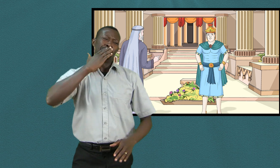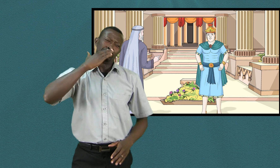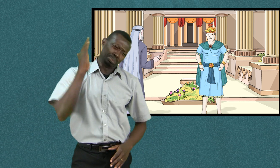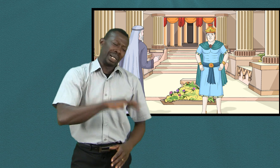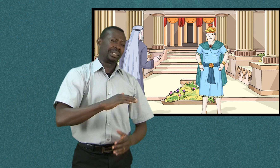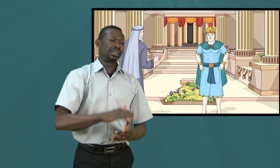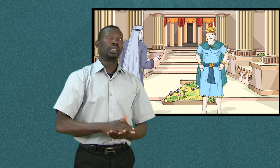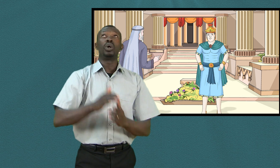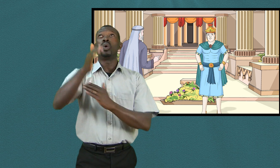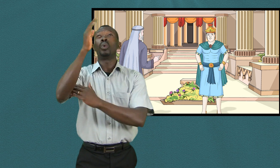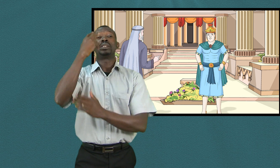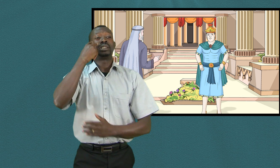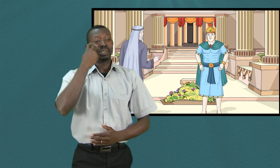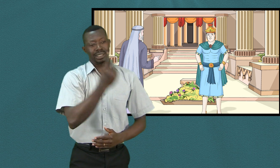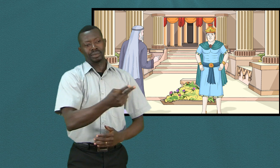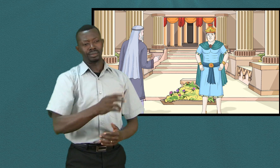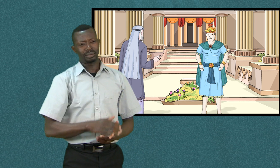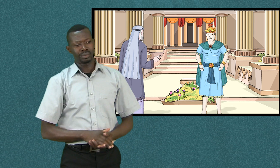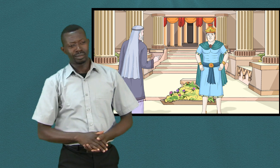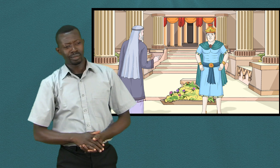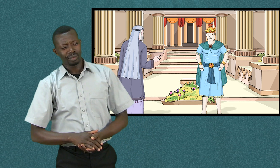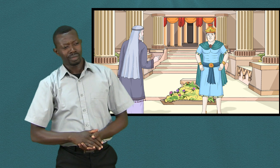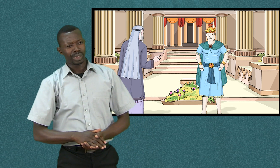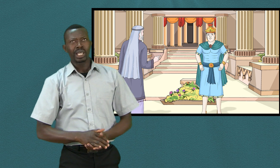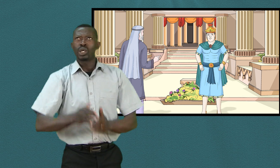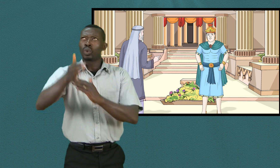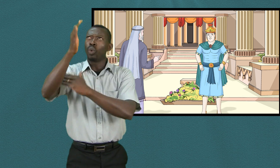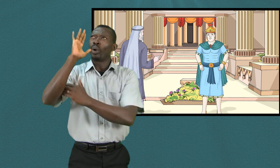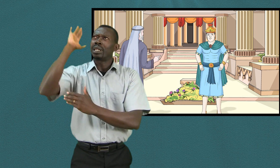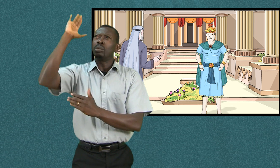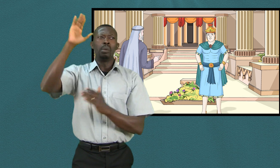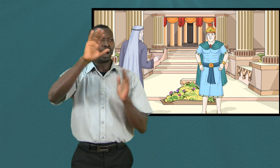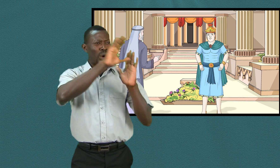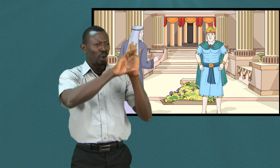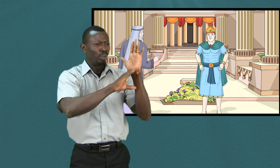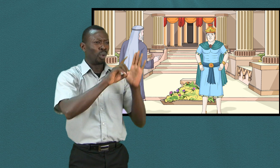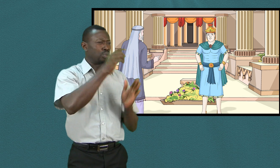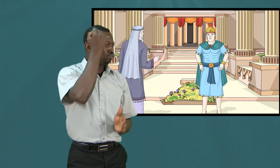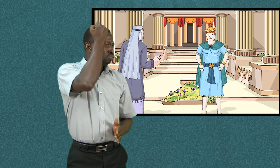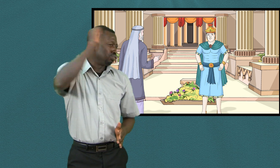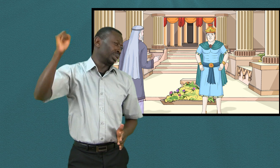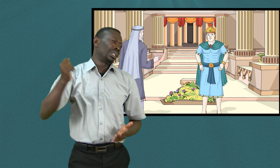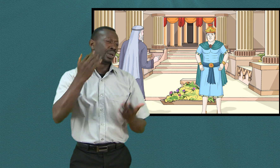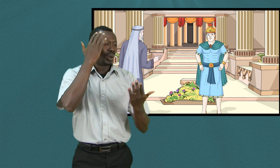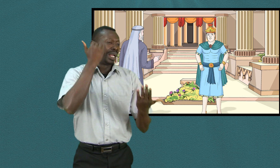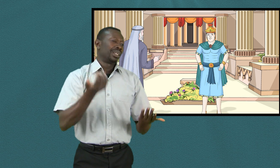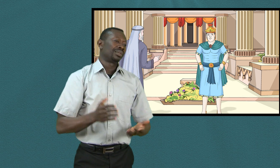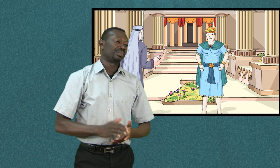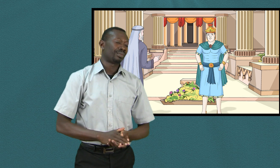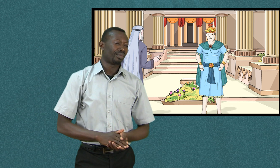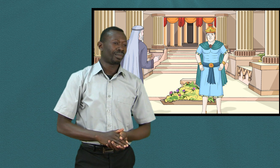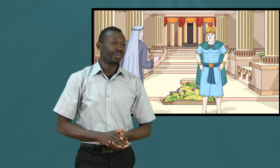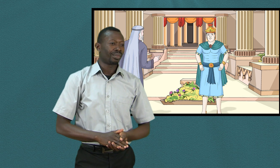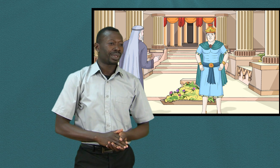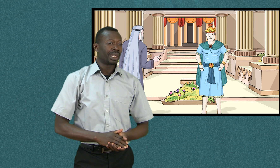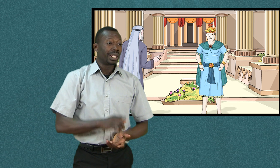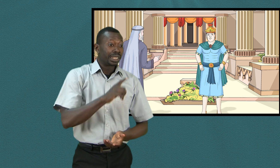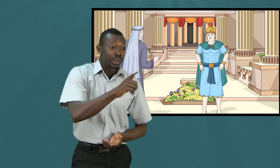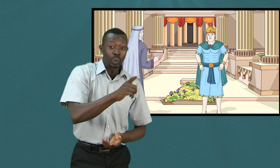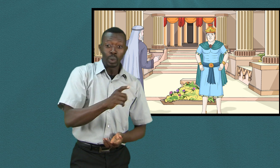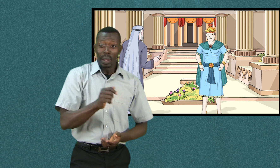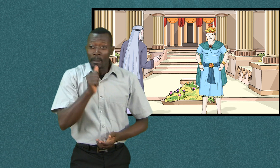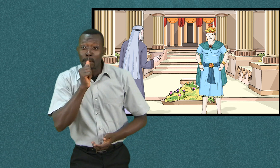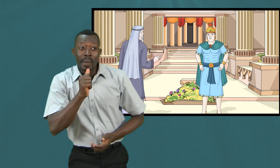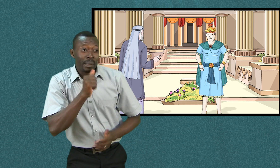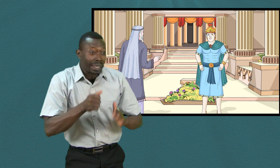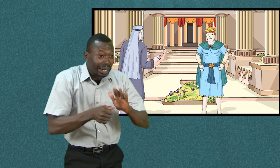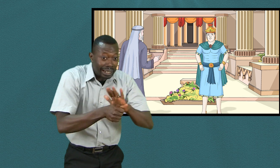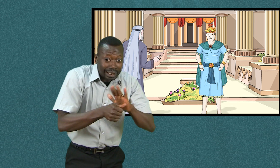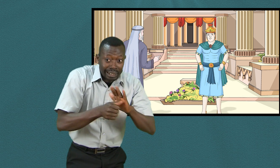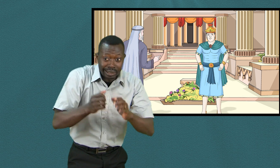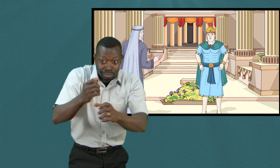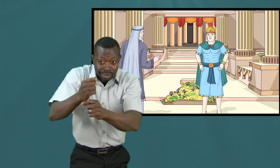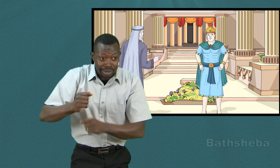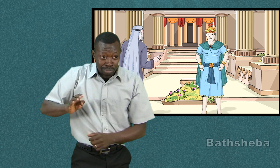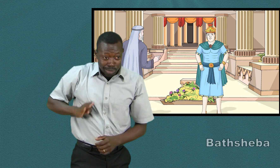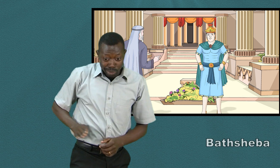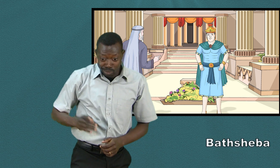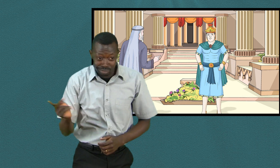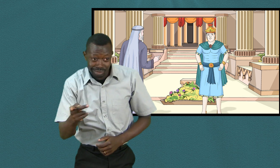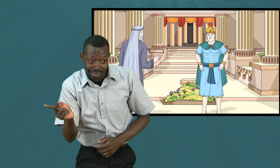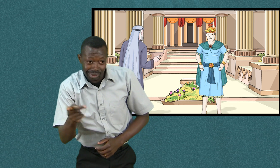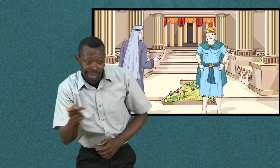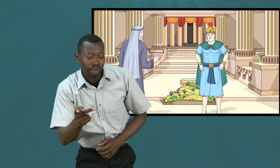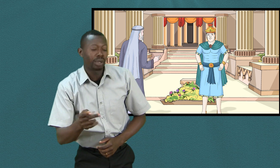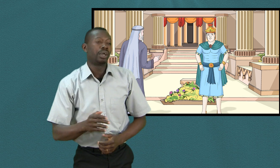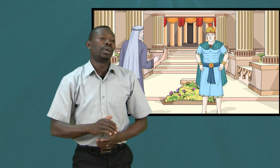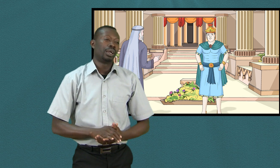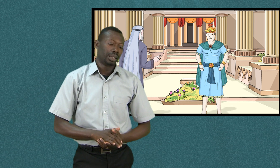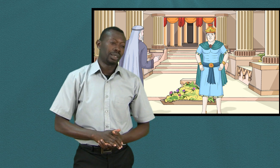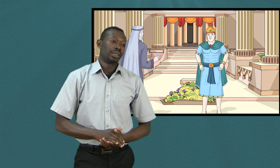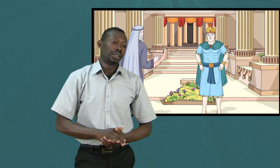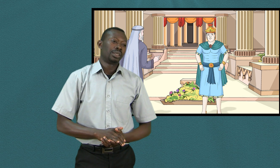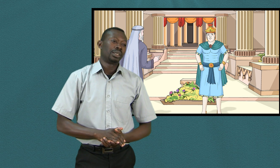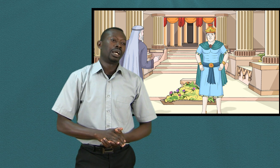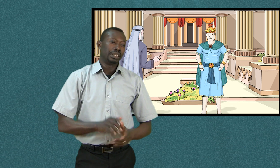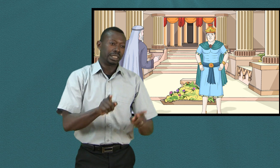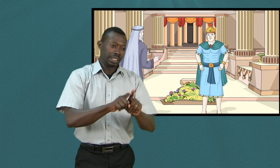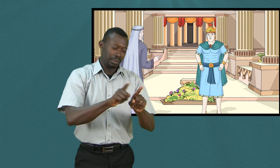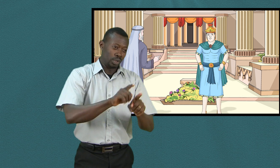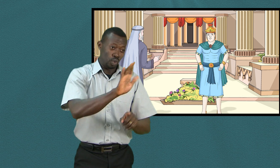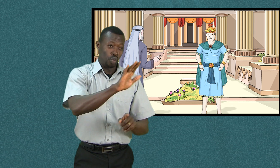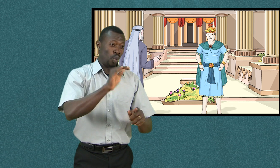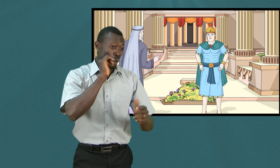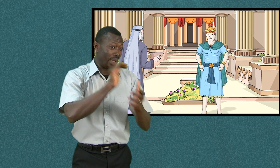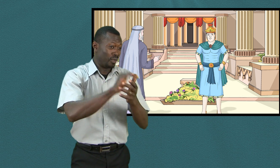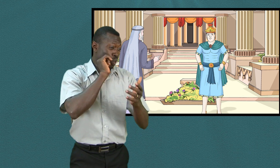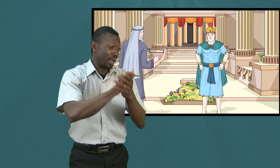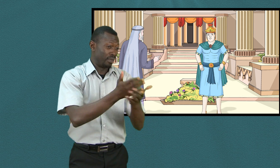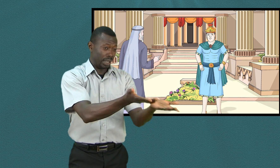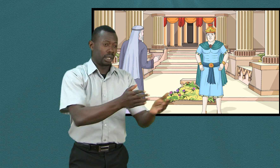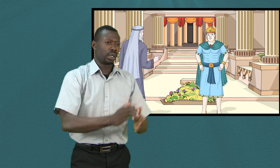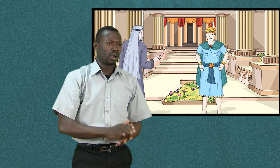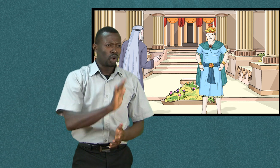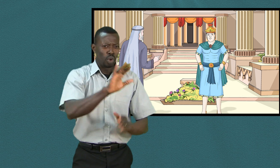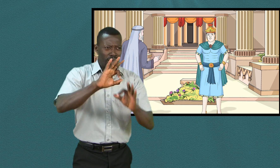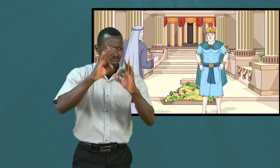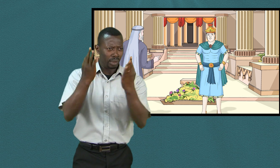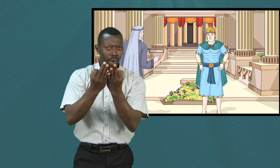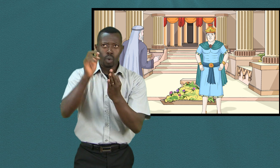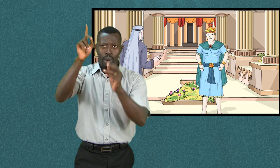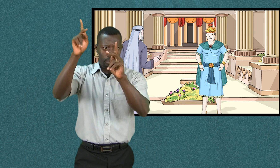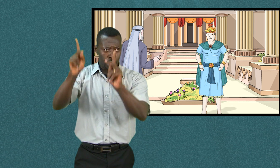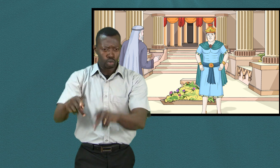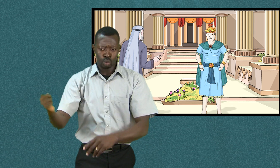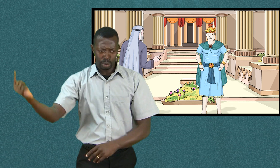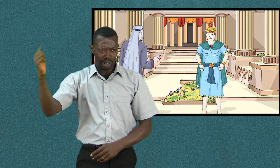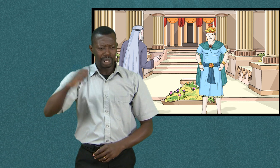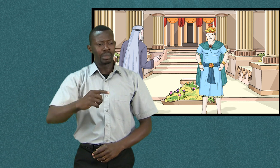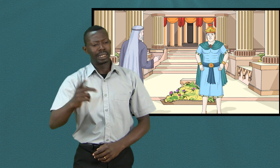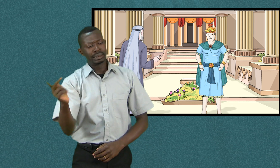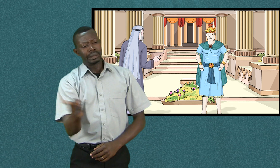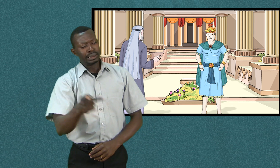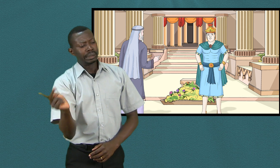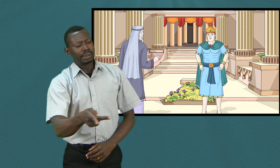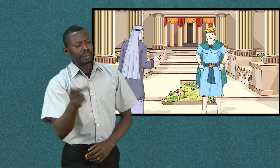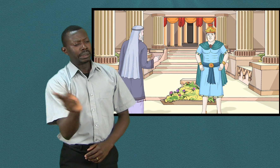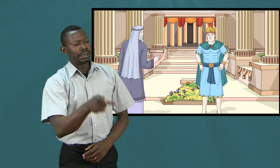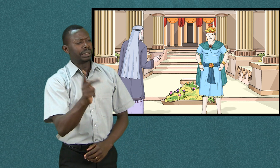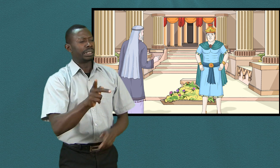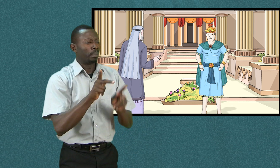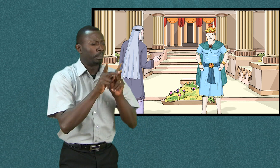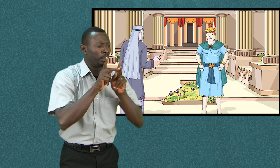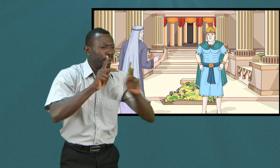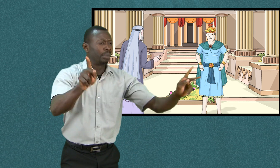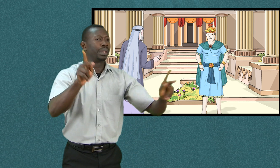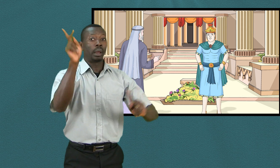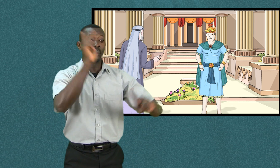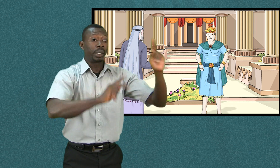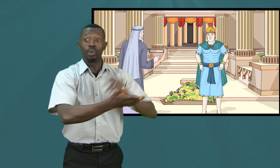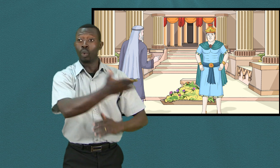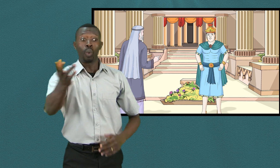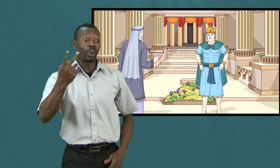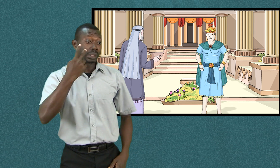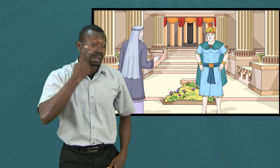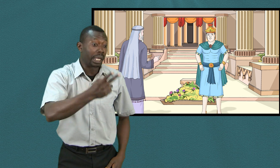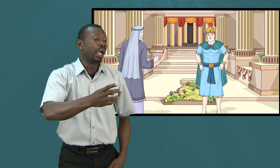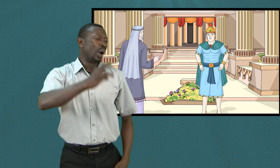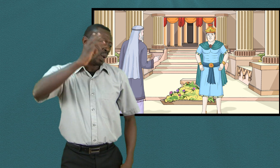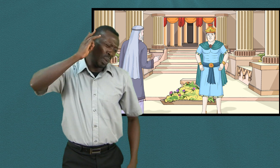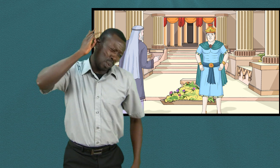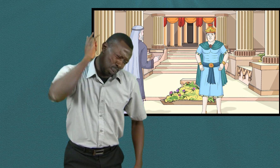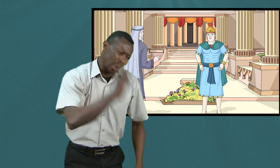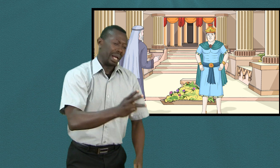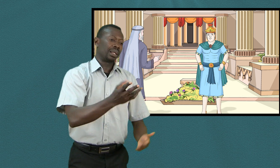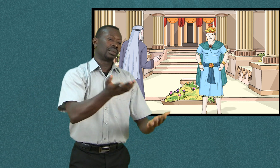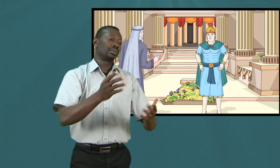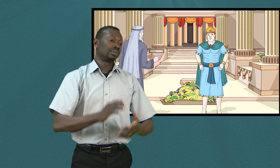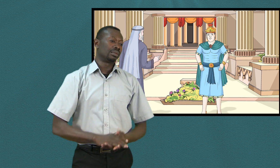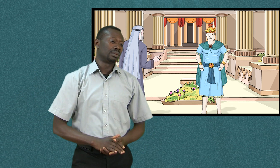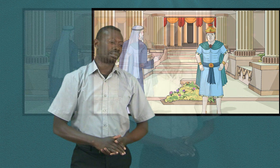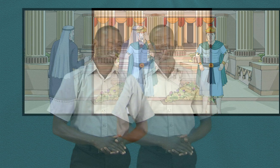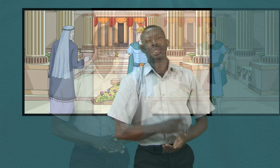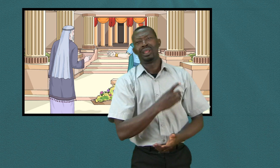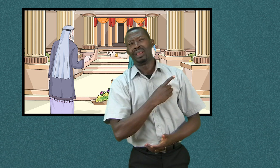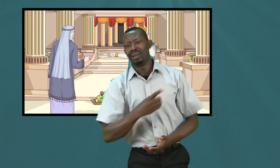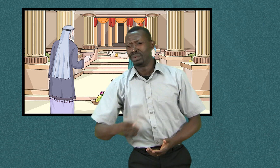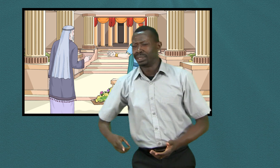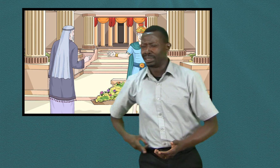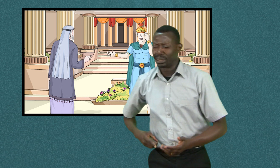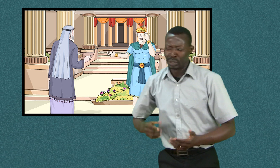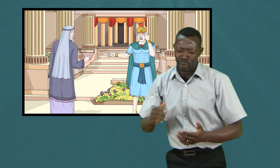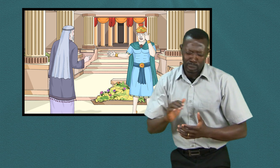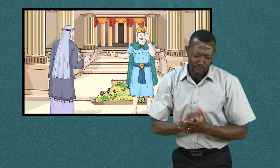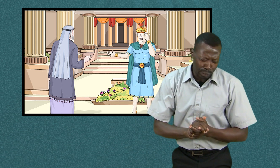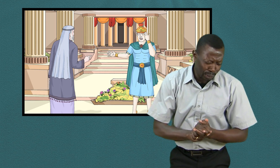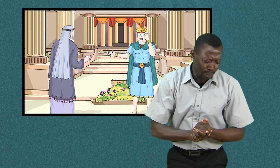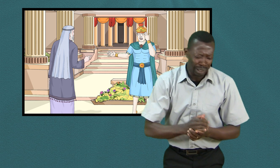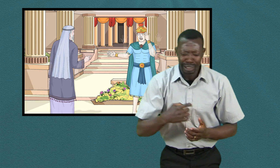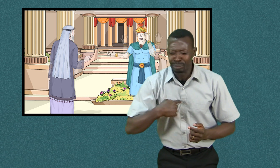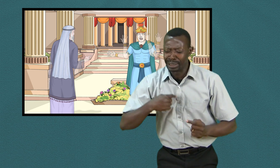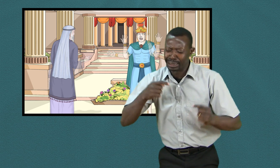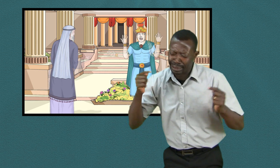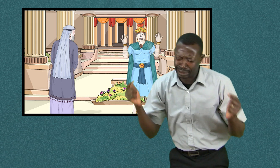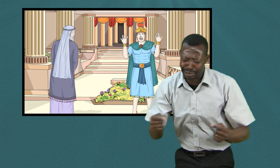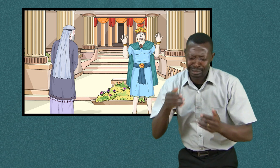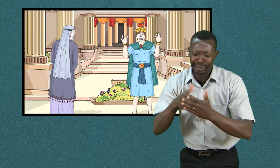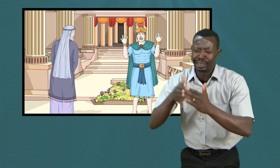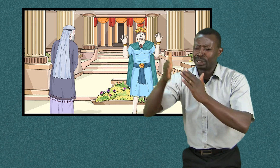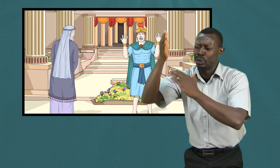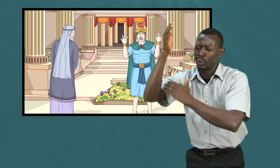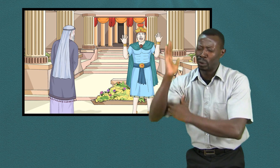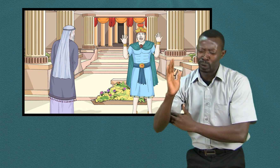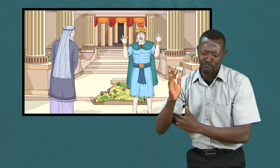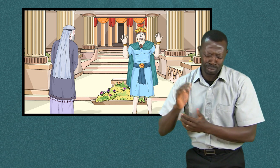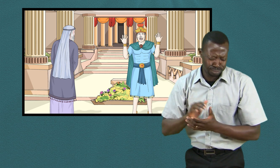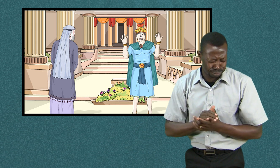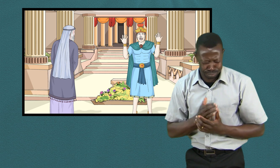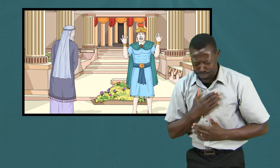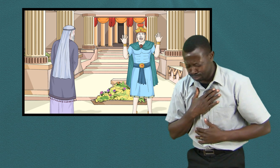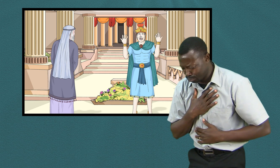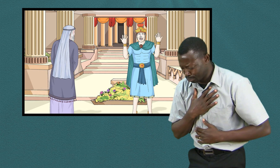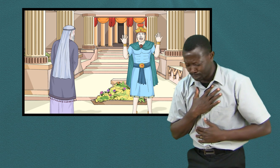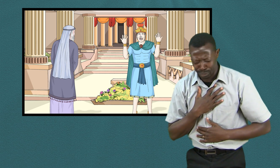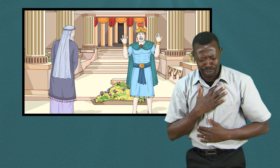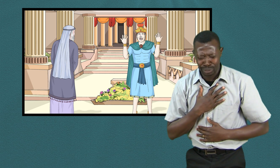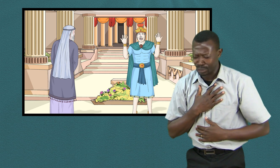This is what the LORD says: ‘I will raise up adversity against you from your own house. Before your very eyes I will take your wives and give them to another, and he will lie with them in broad daylight.